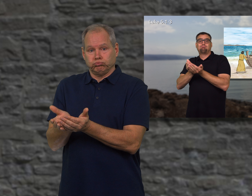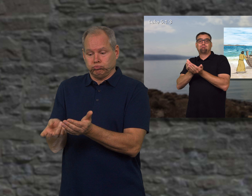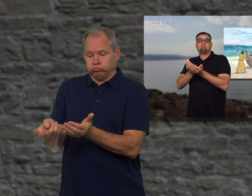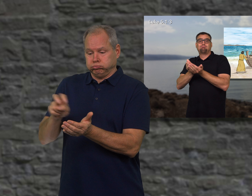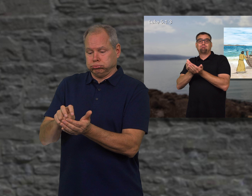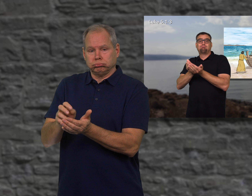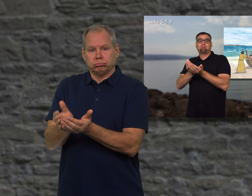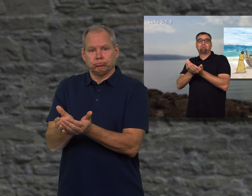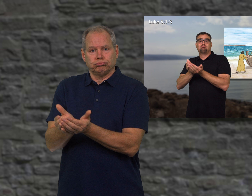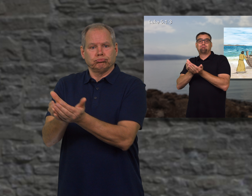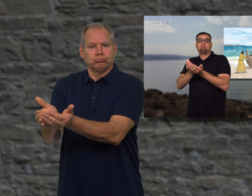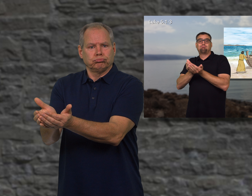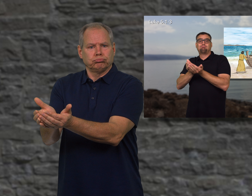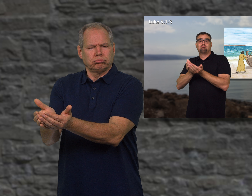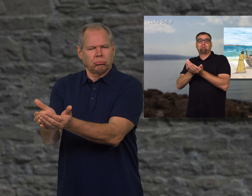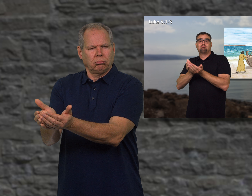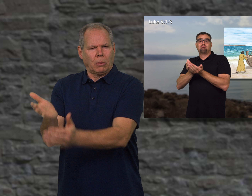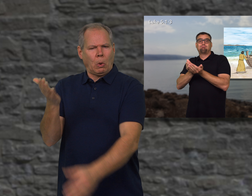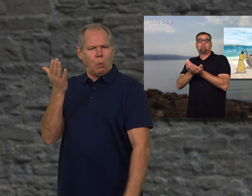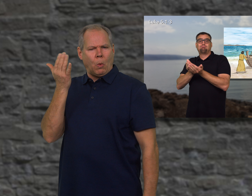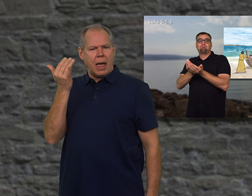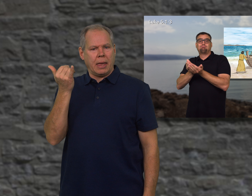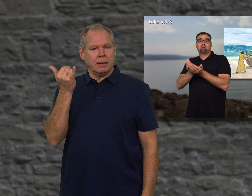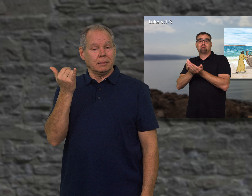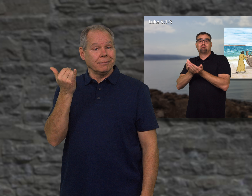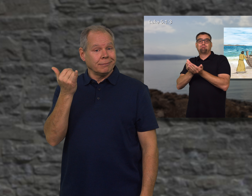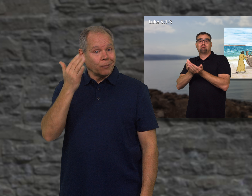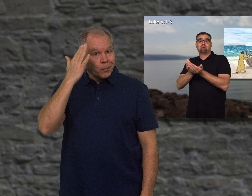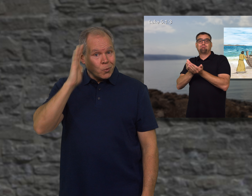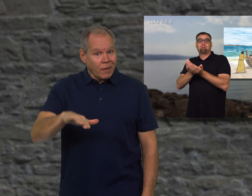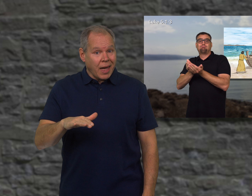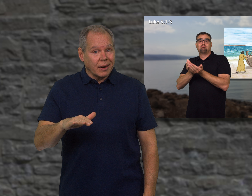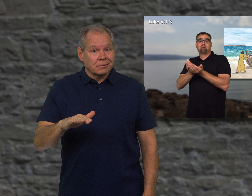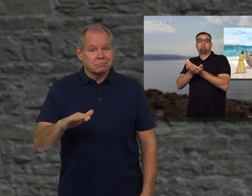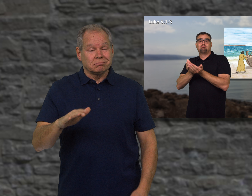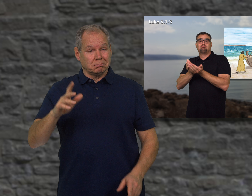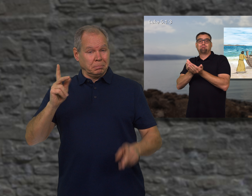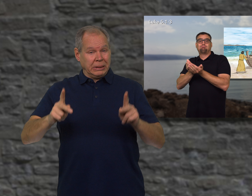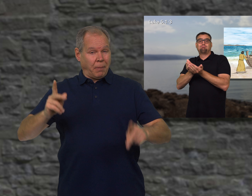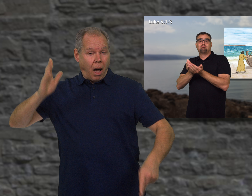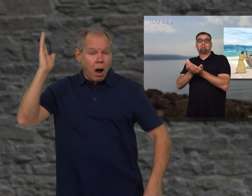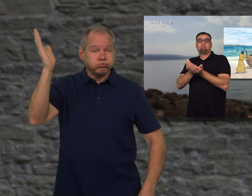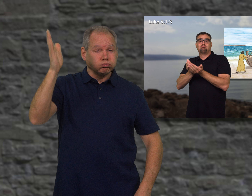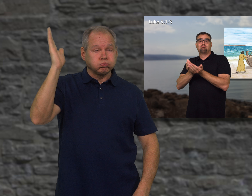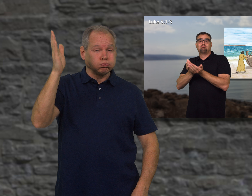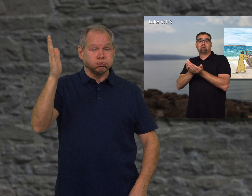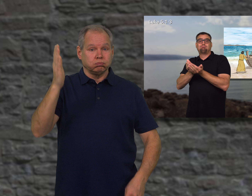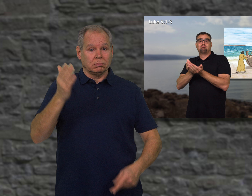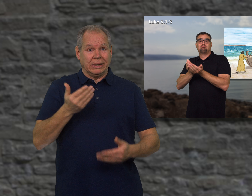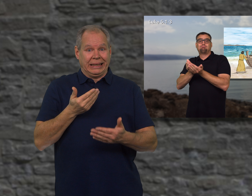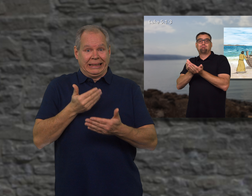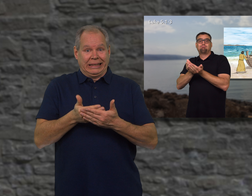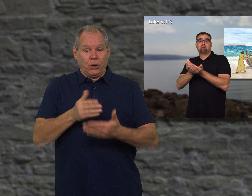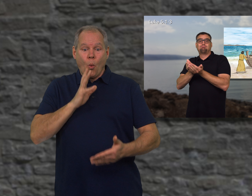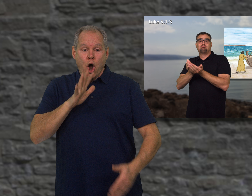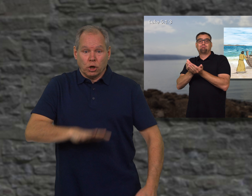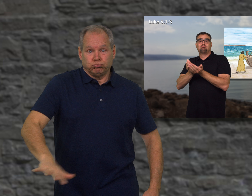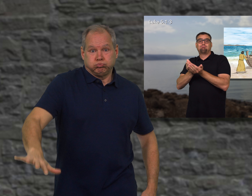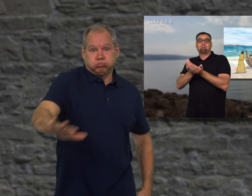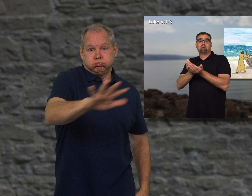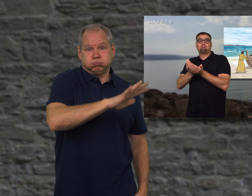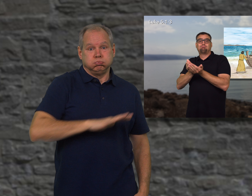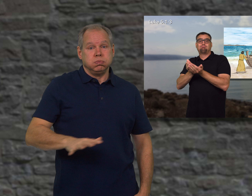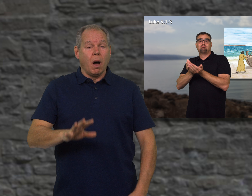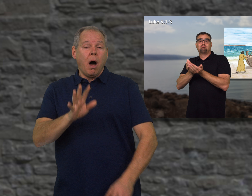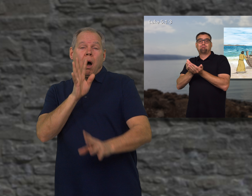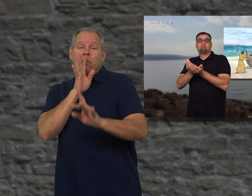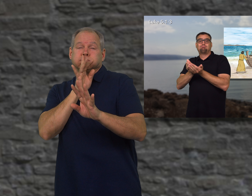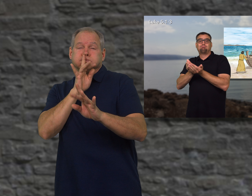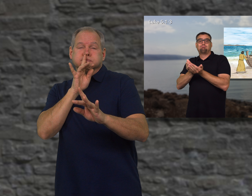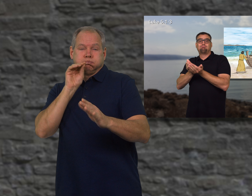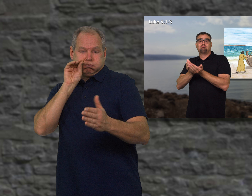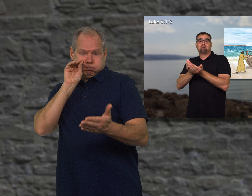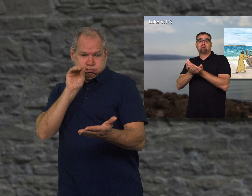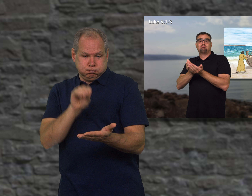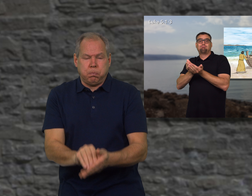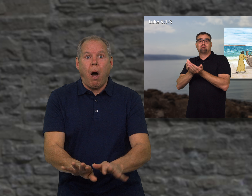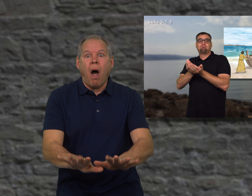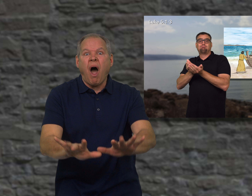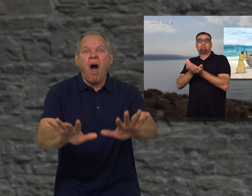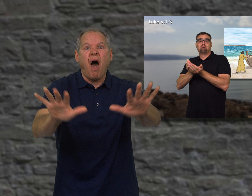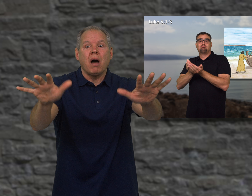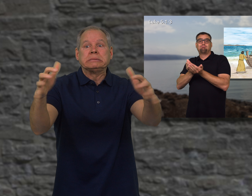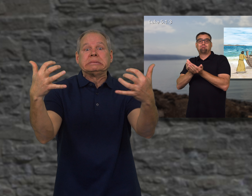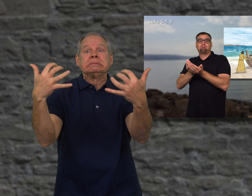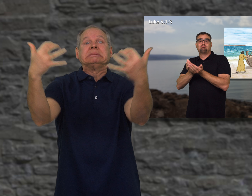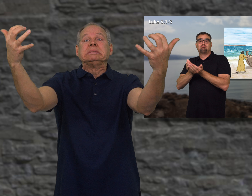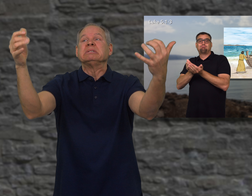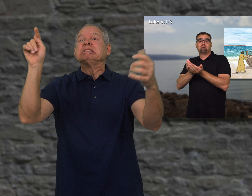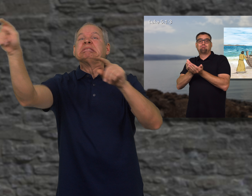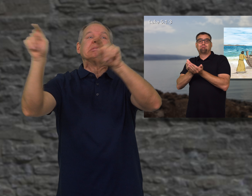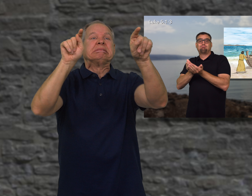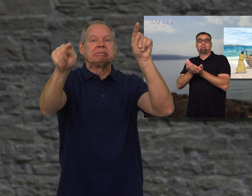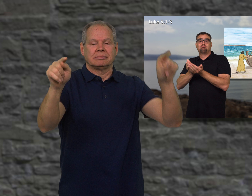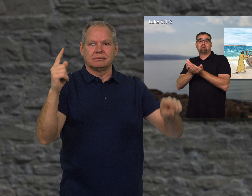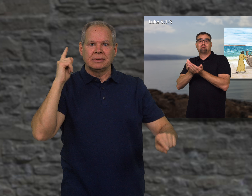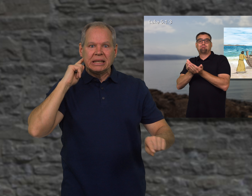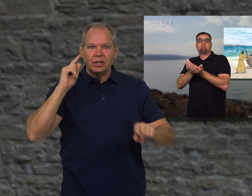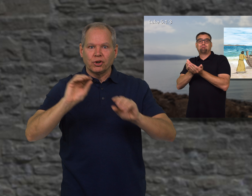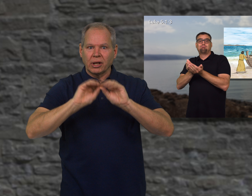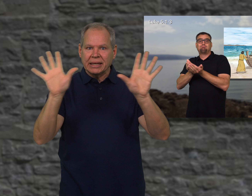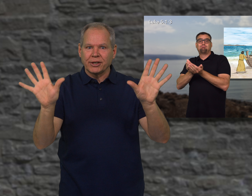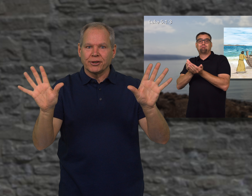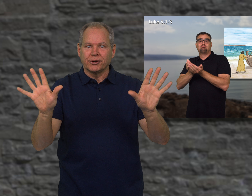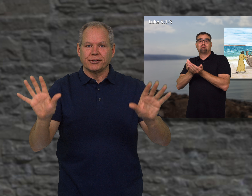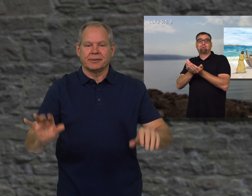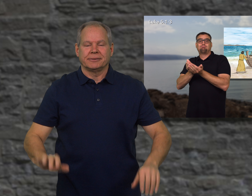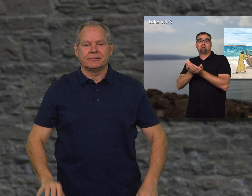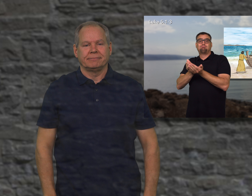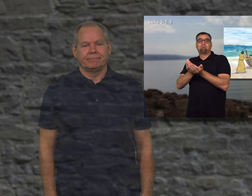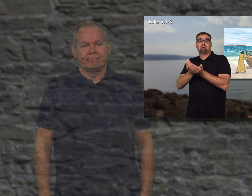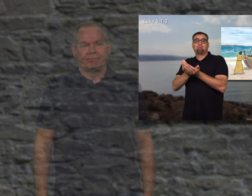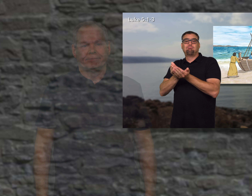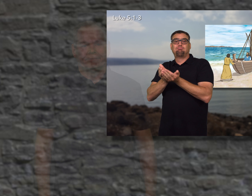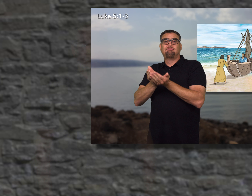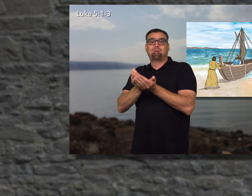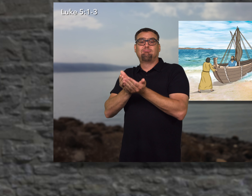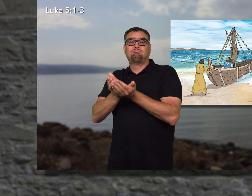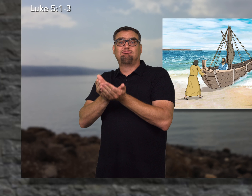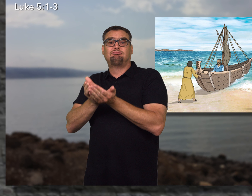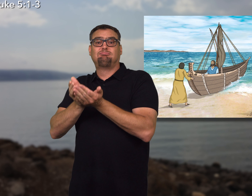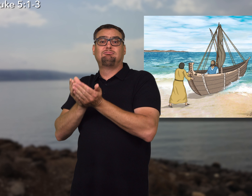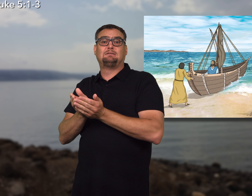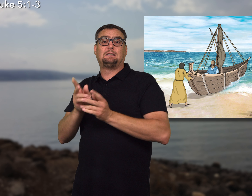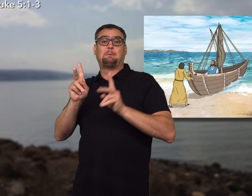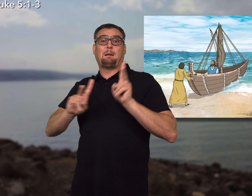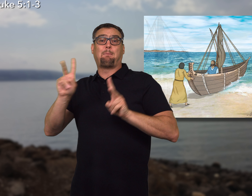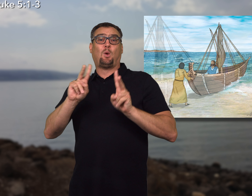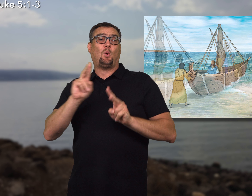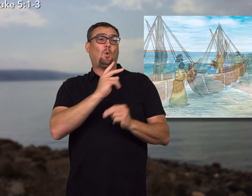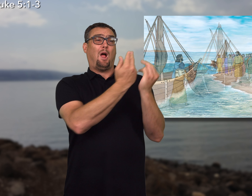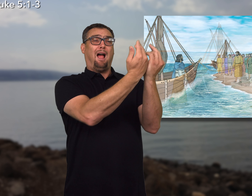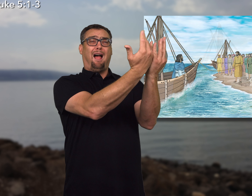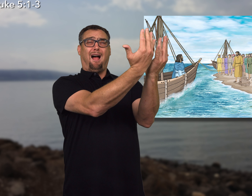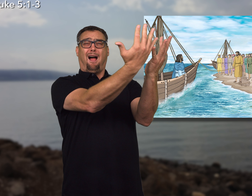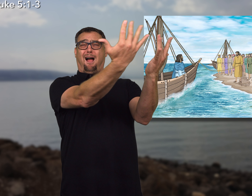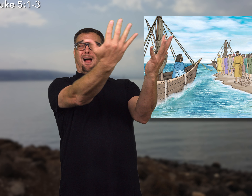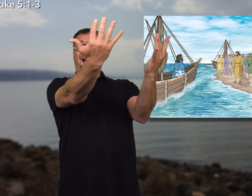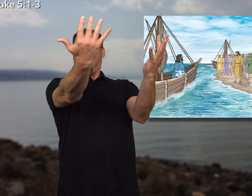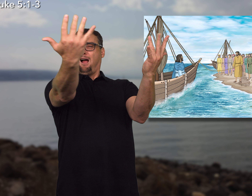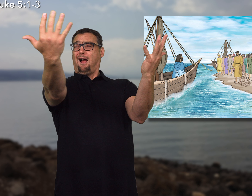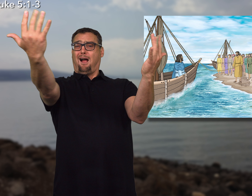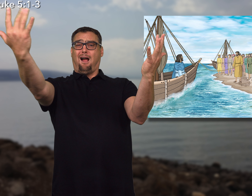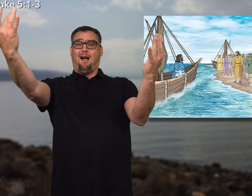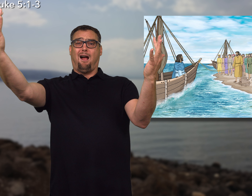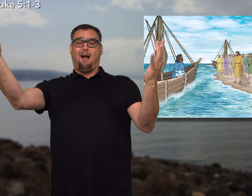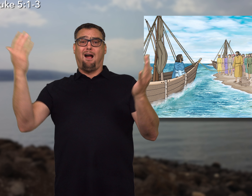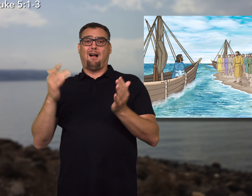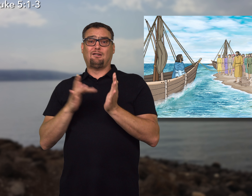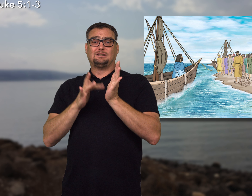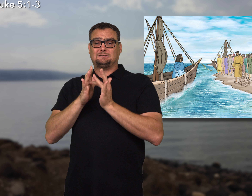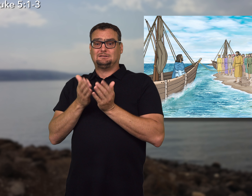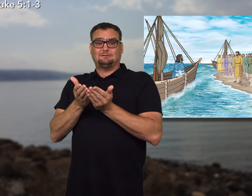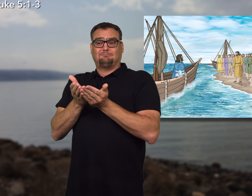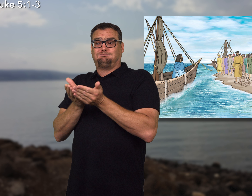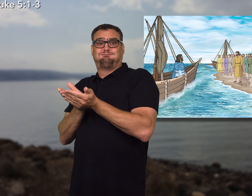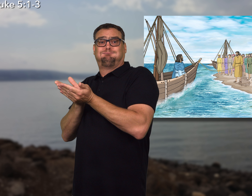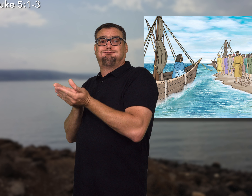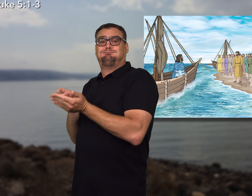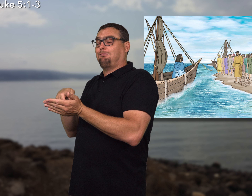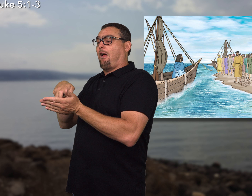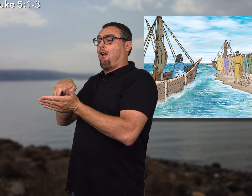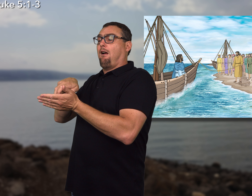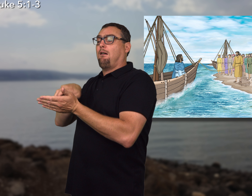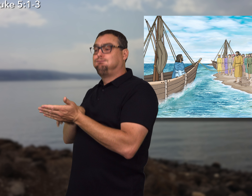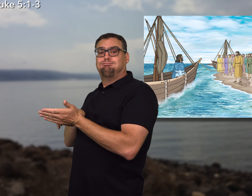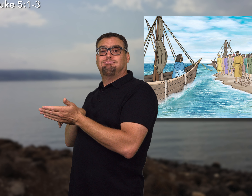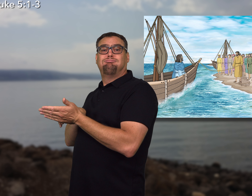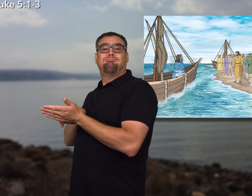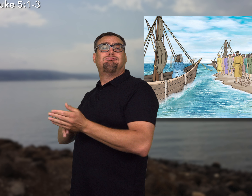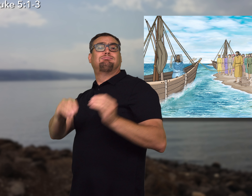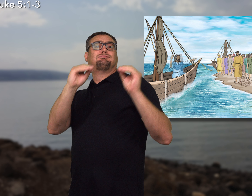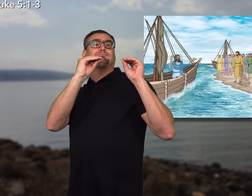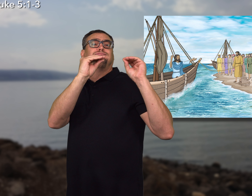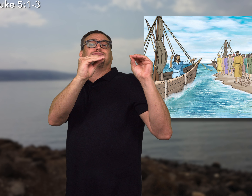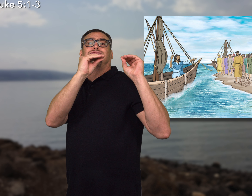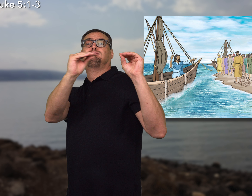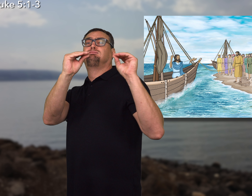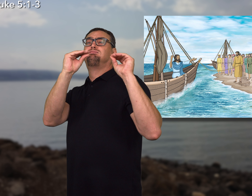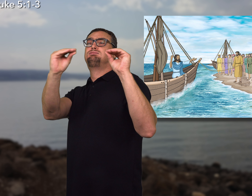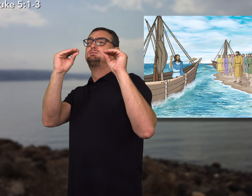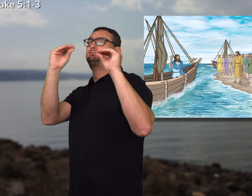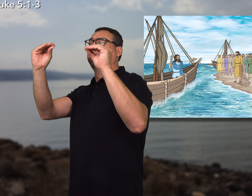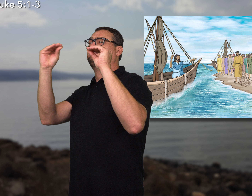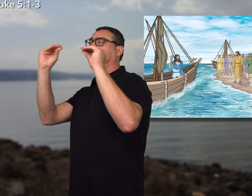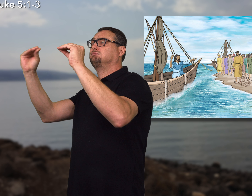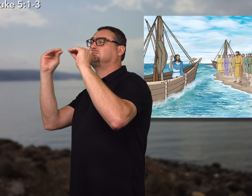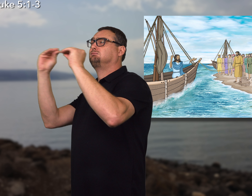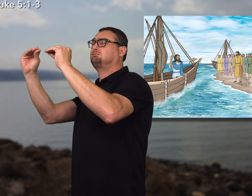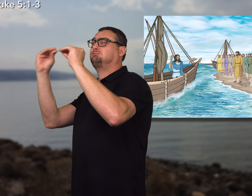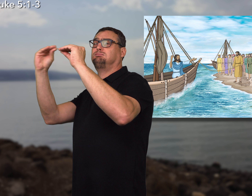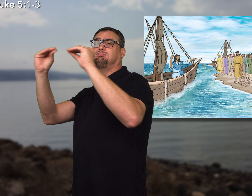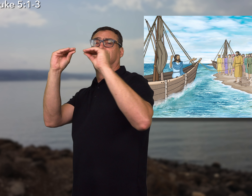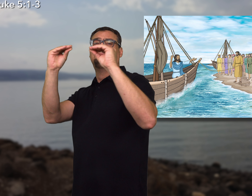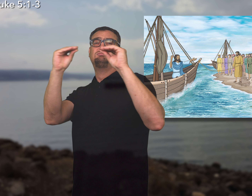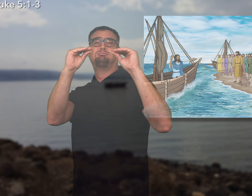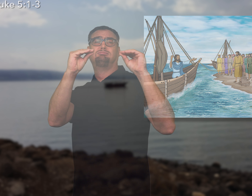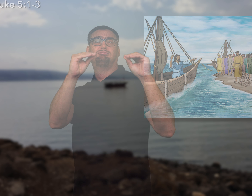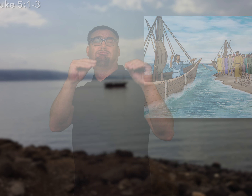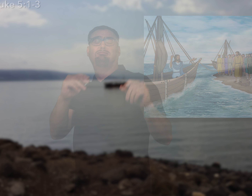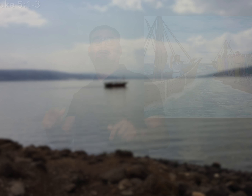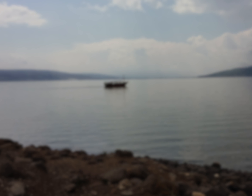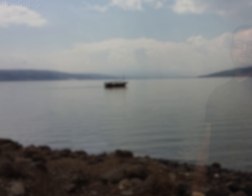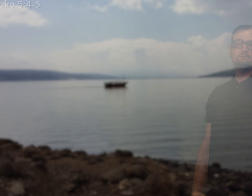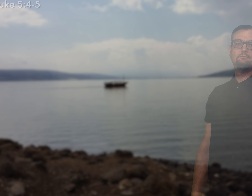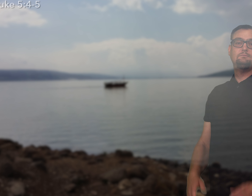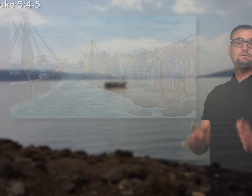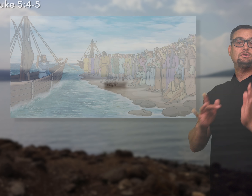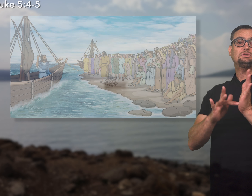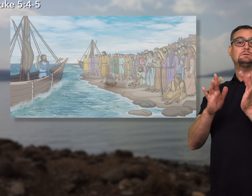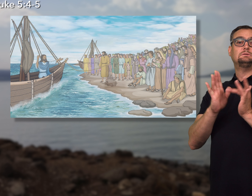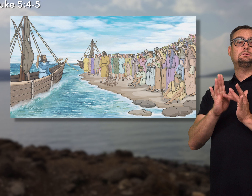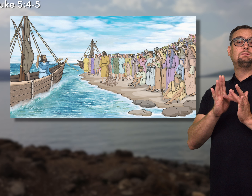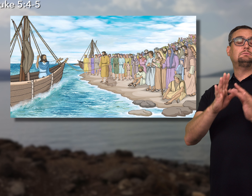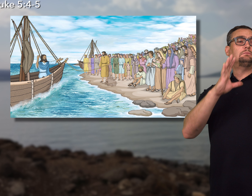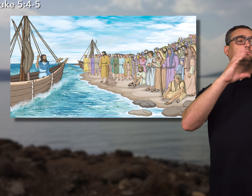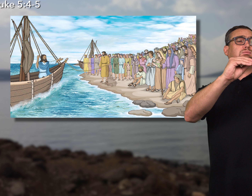And sitting down, He taught the people from the boat.